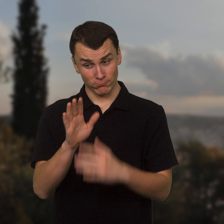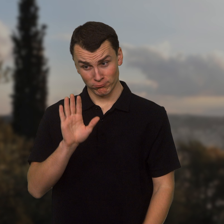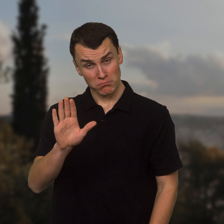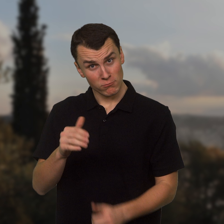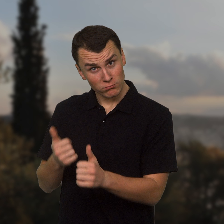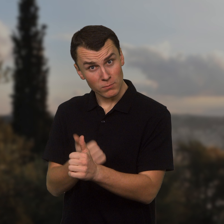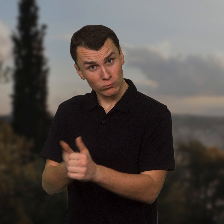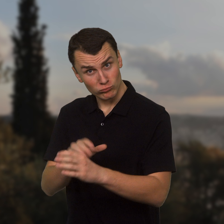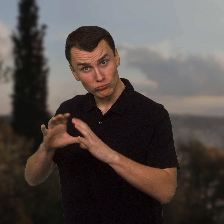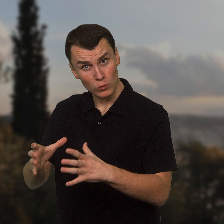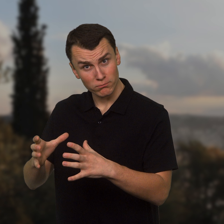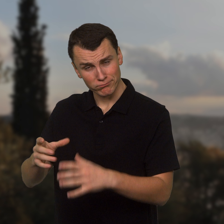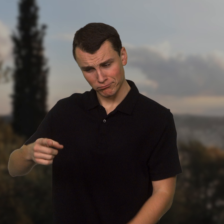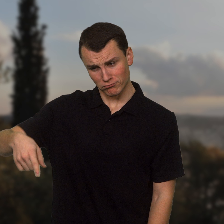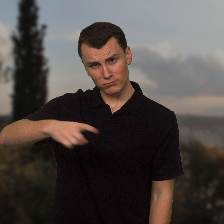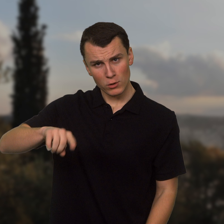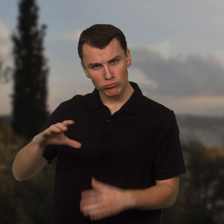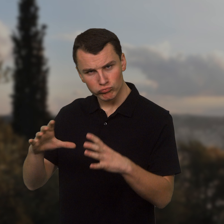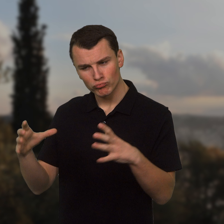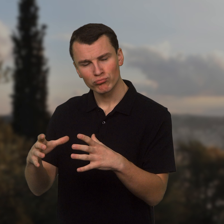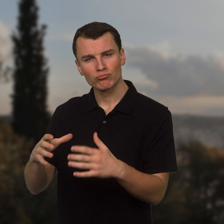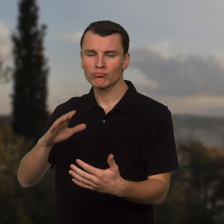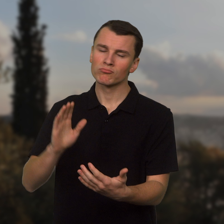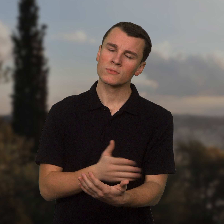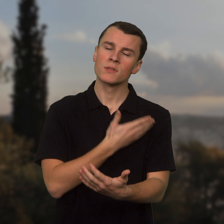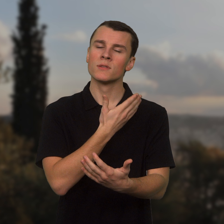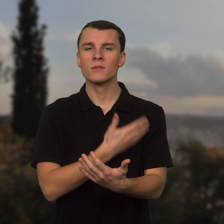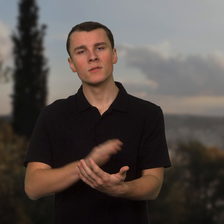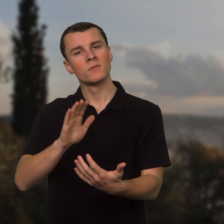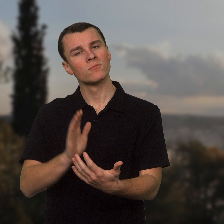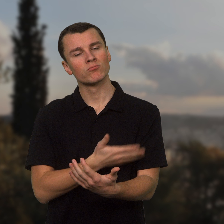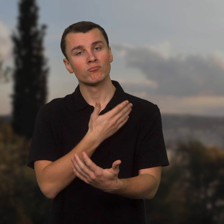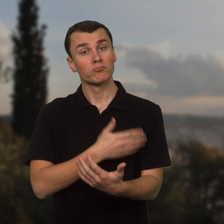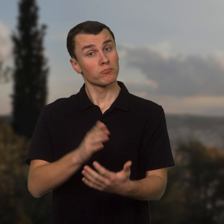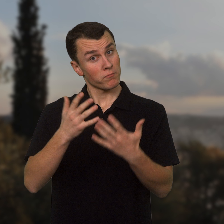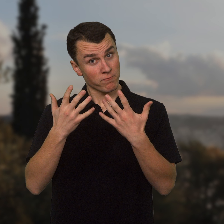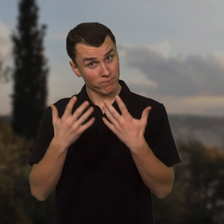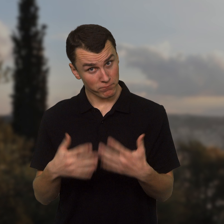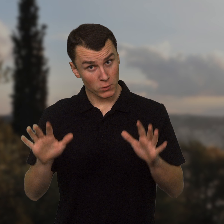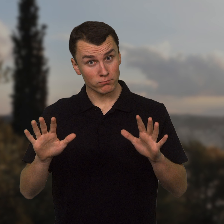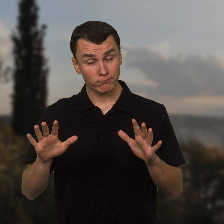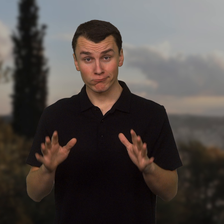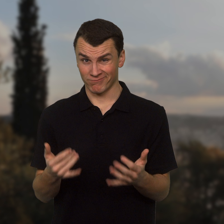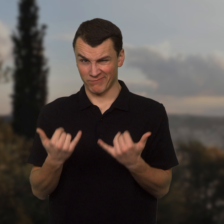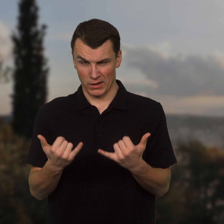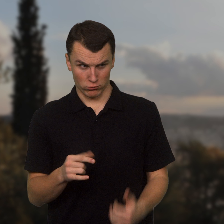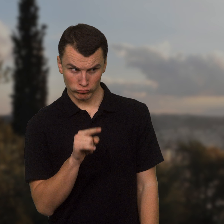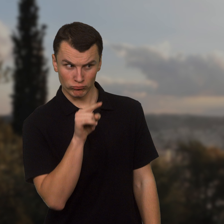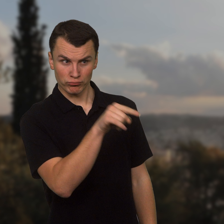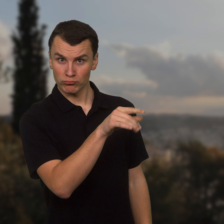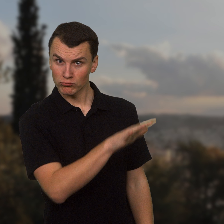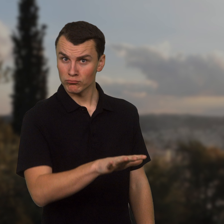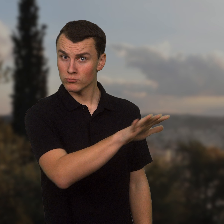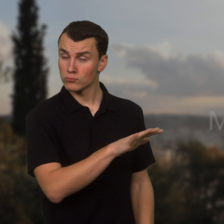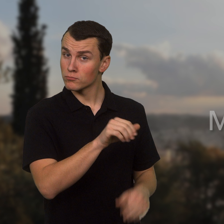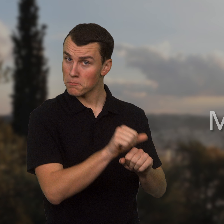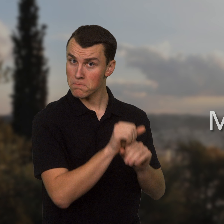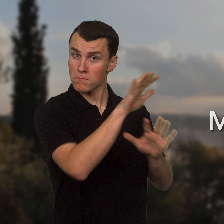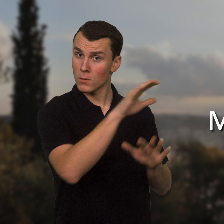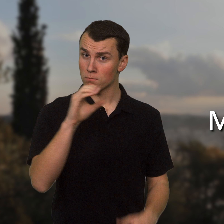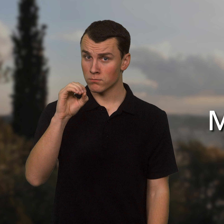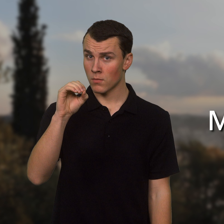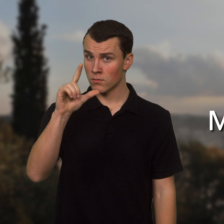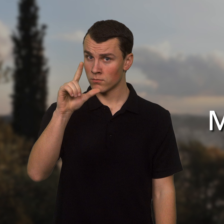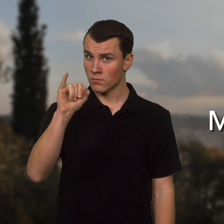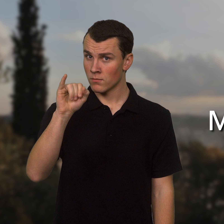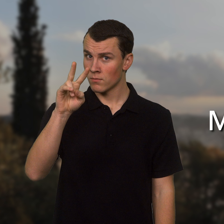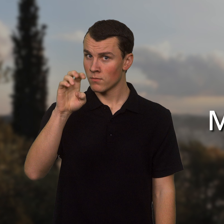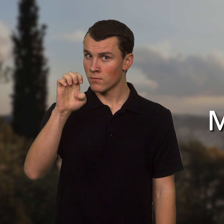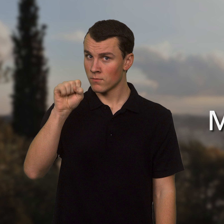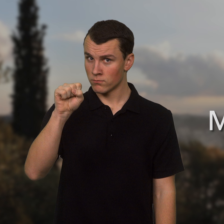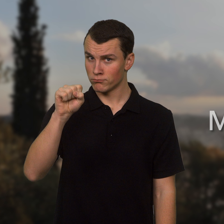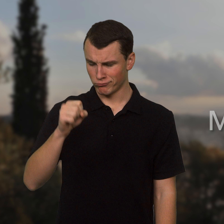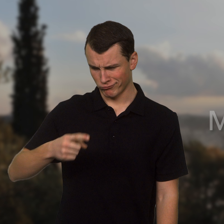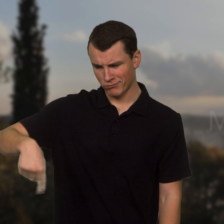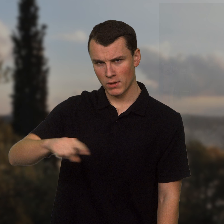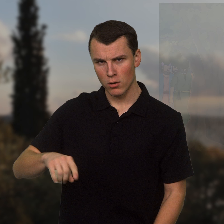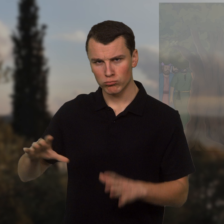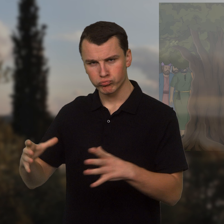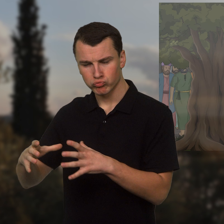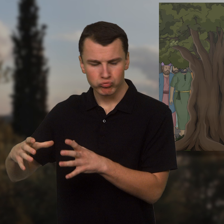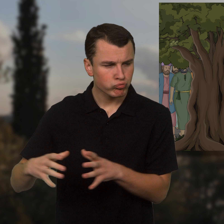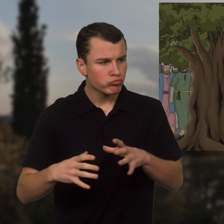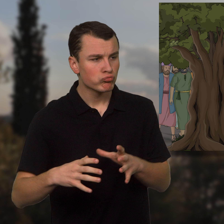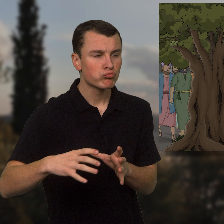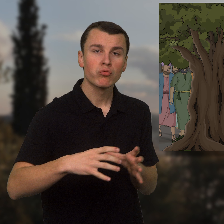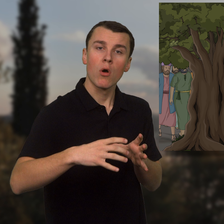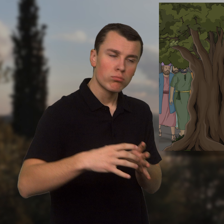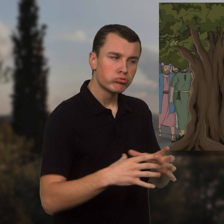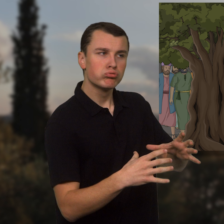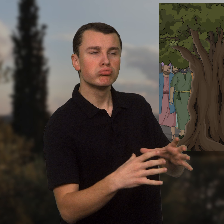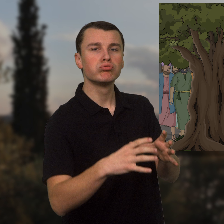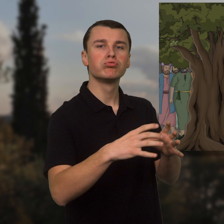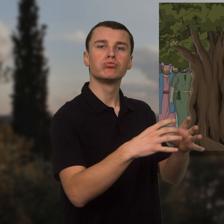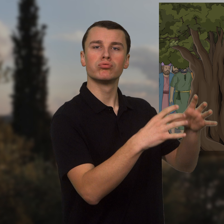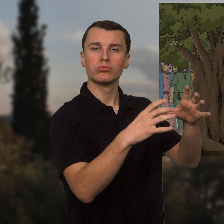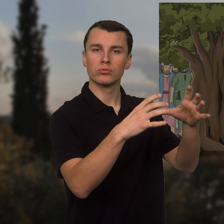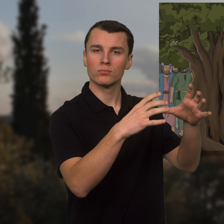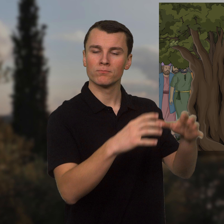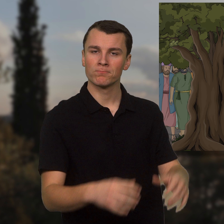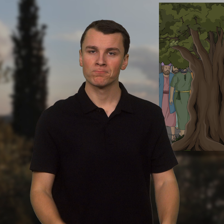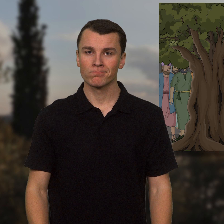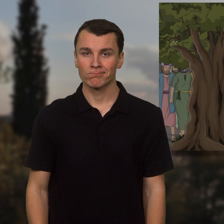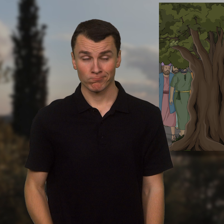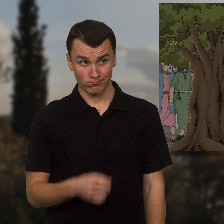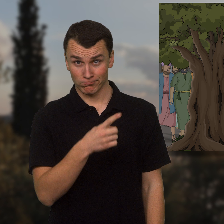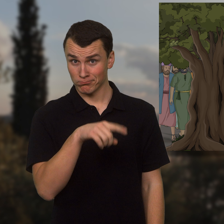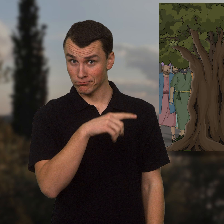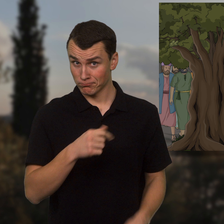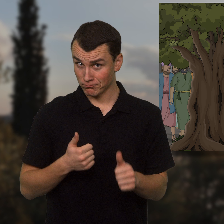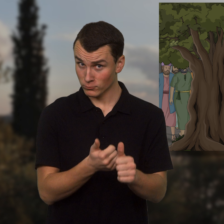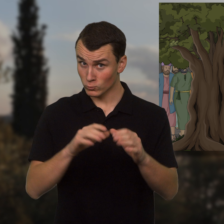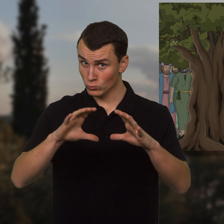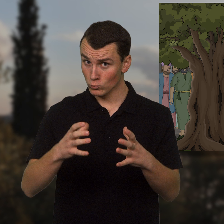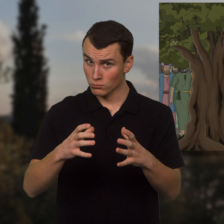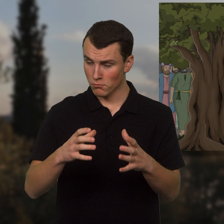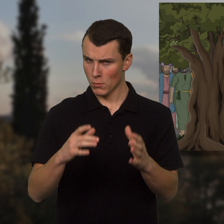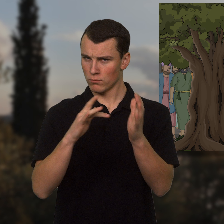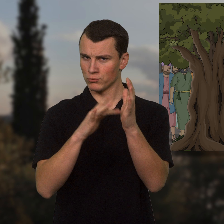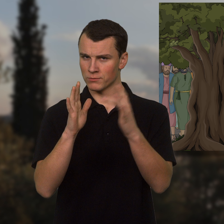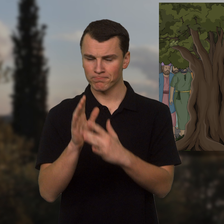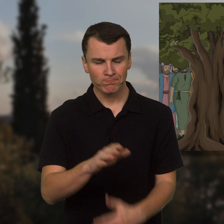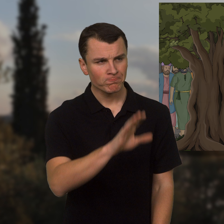And when they had sung a hymn, they went out to the Mount of Olives.